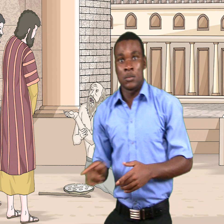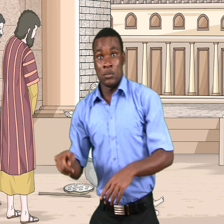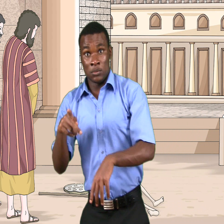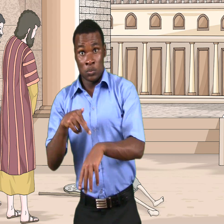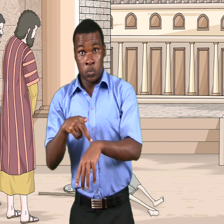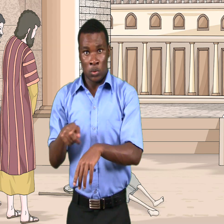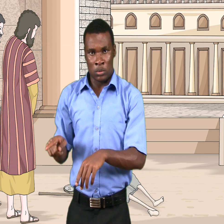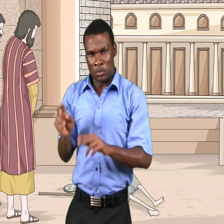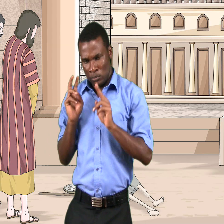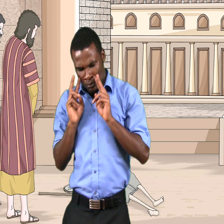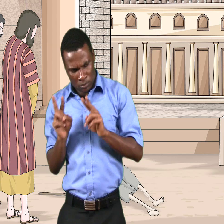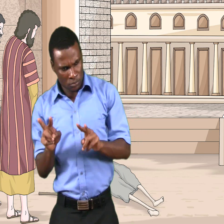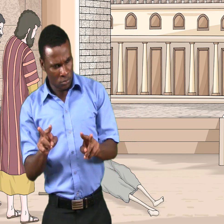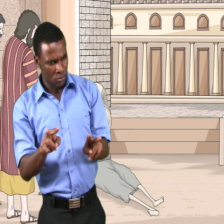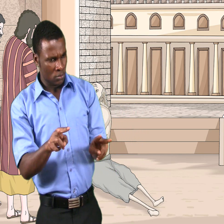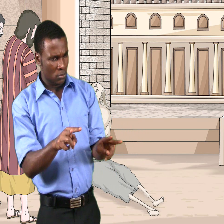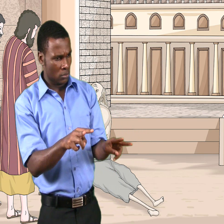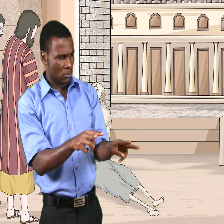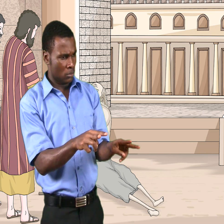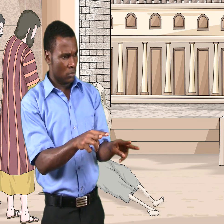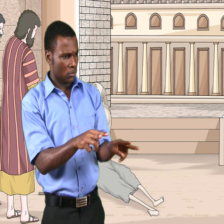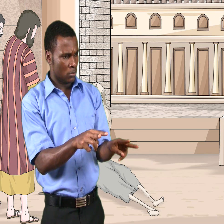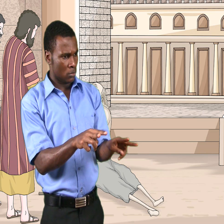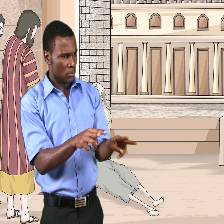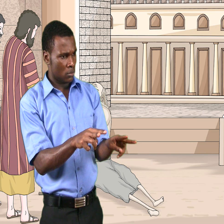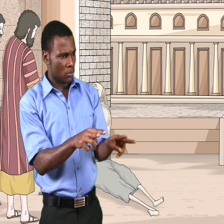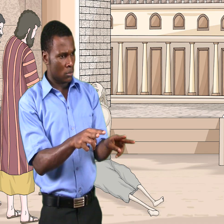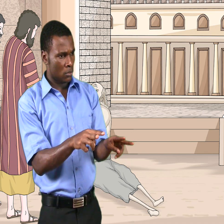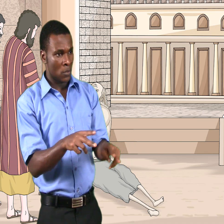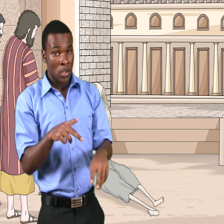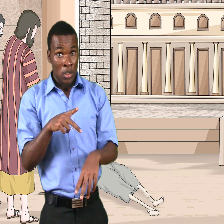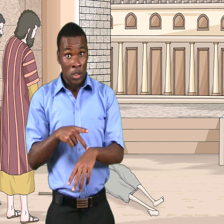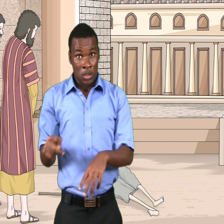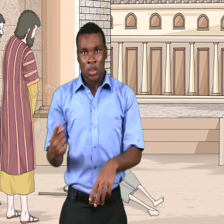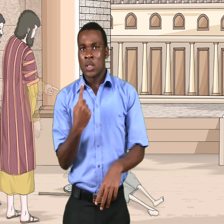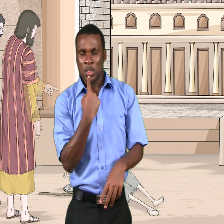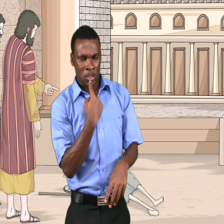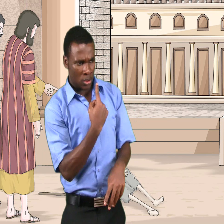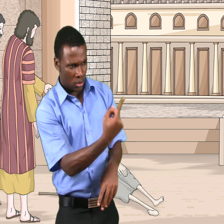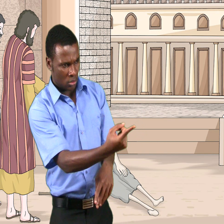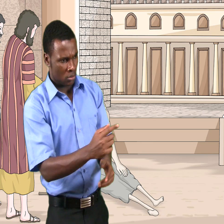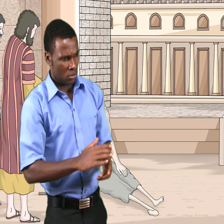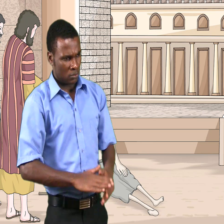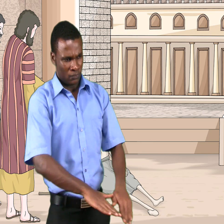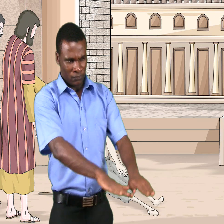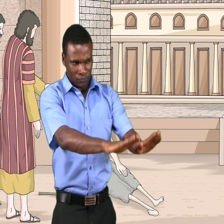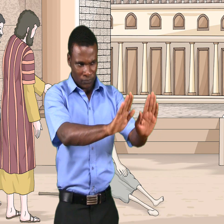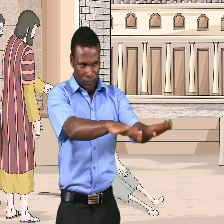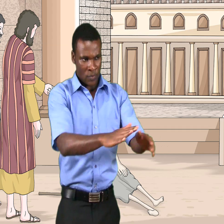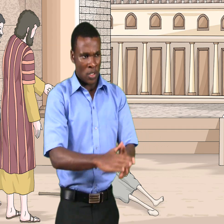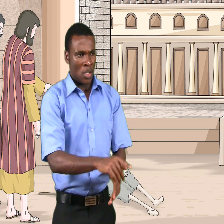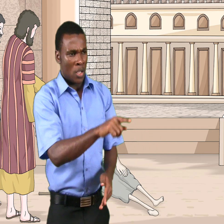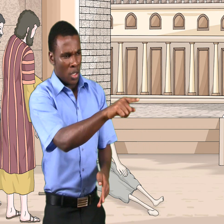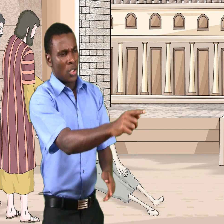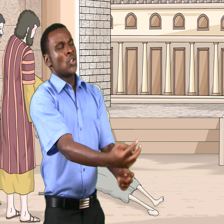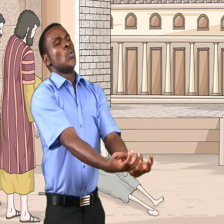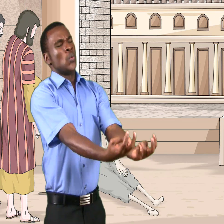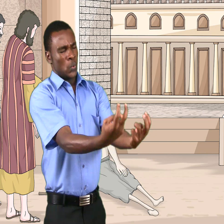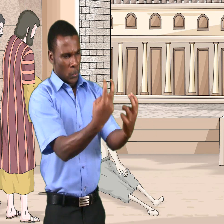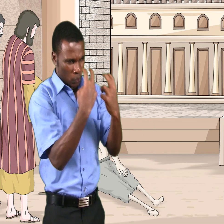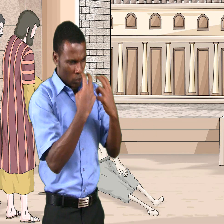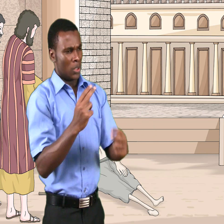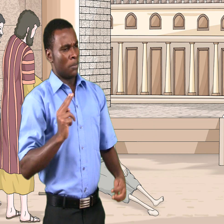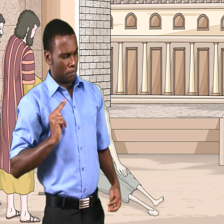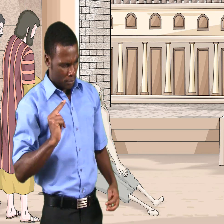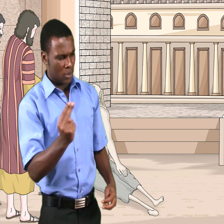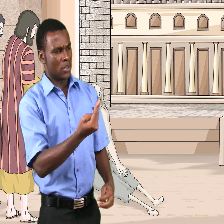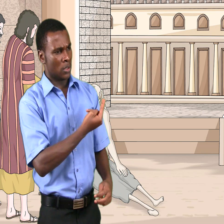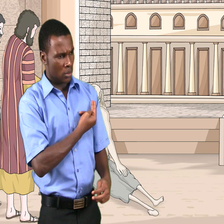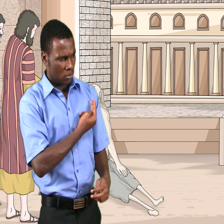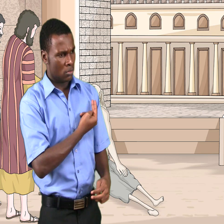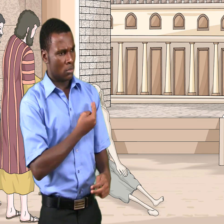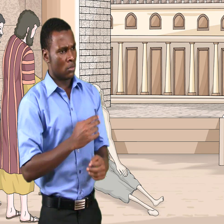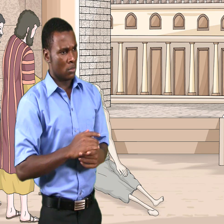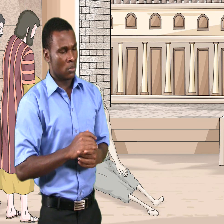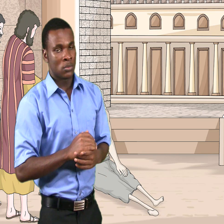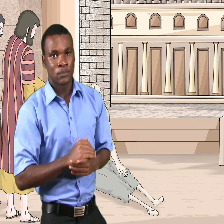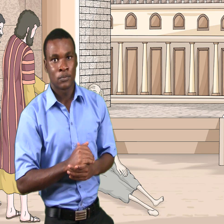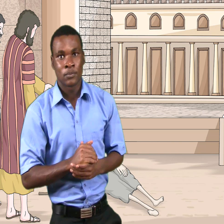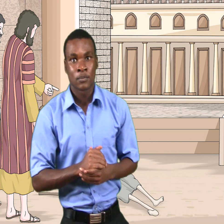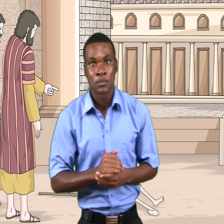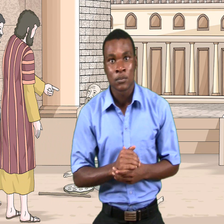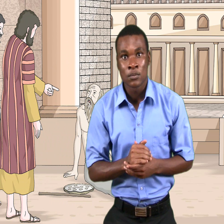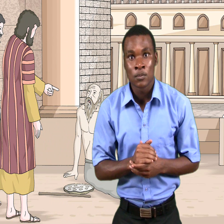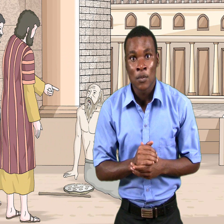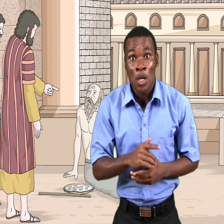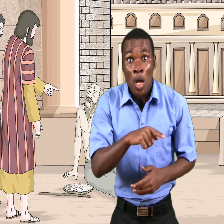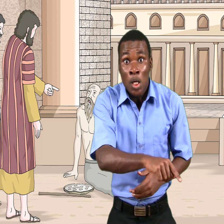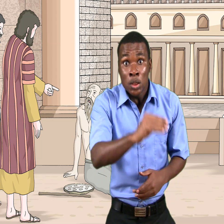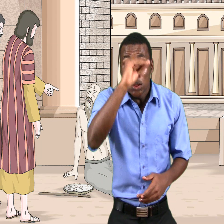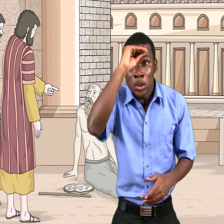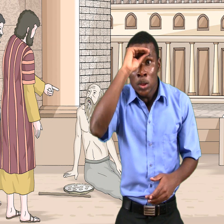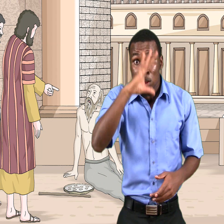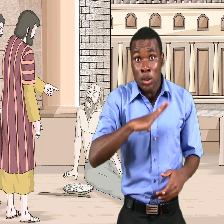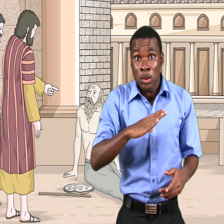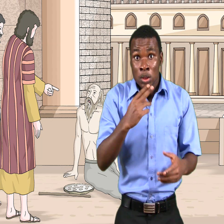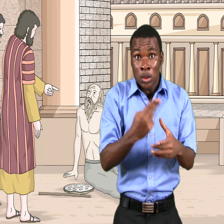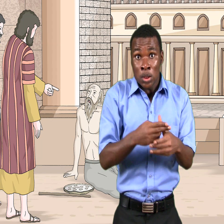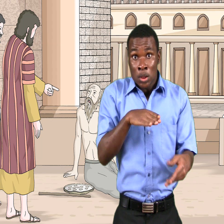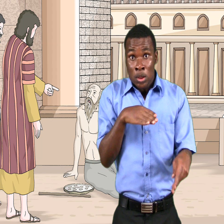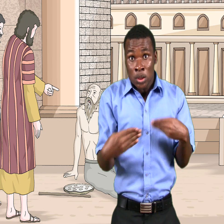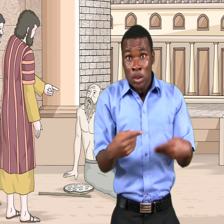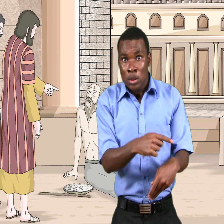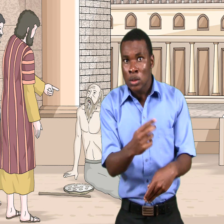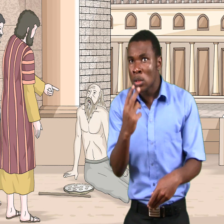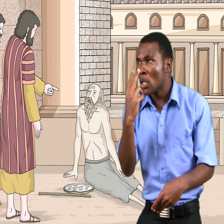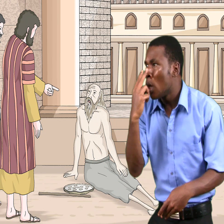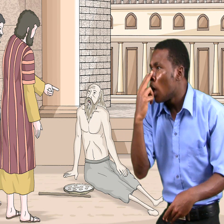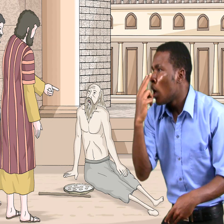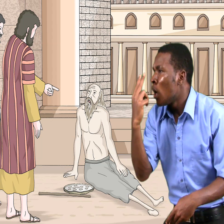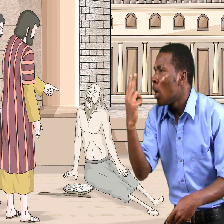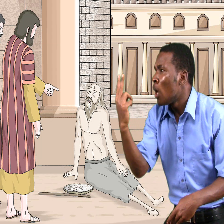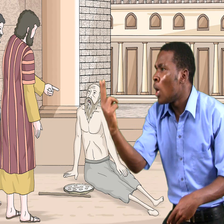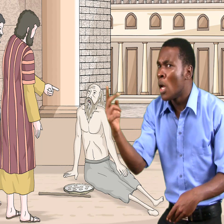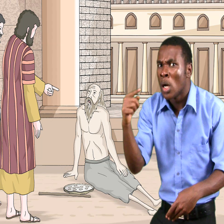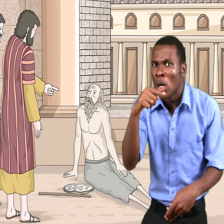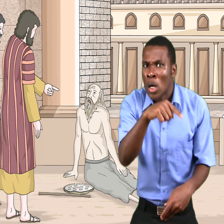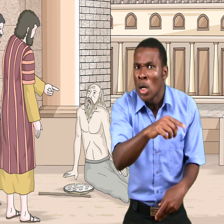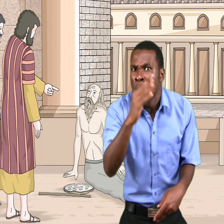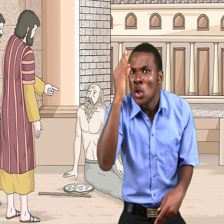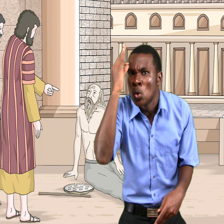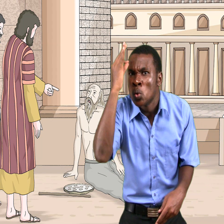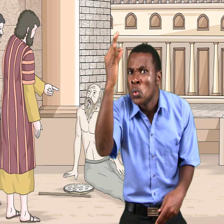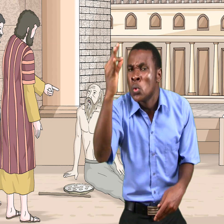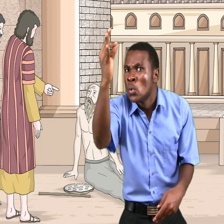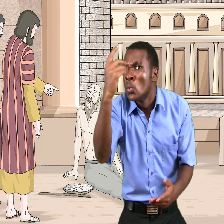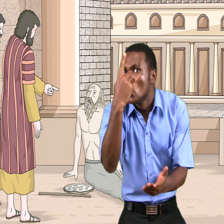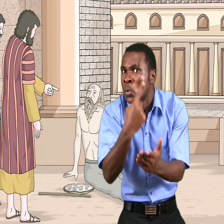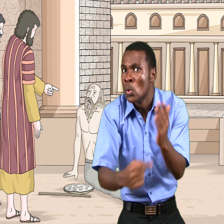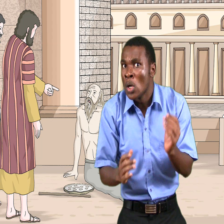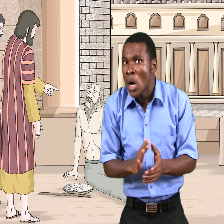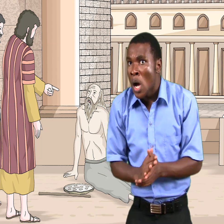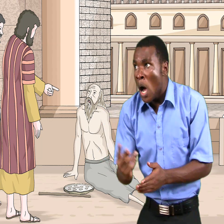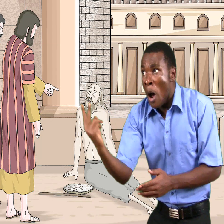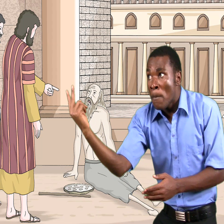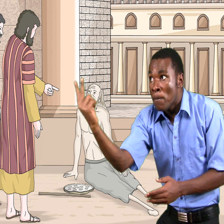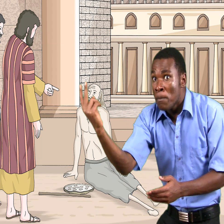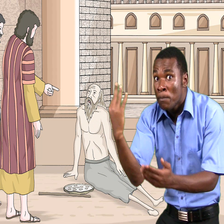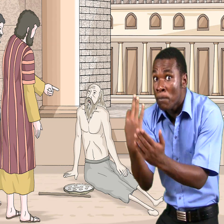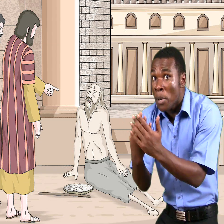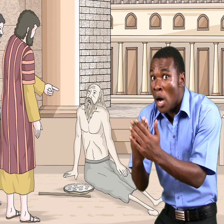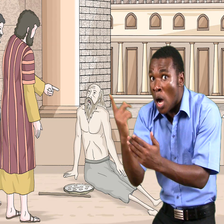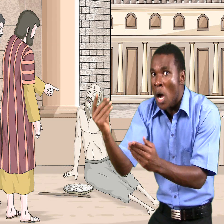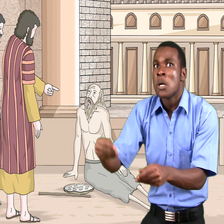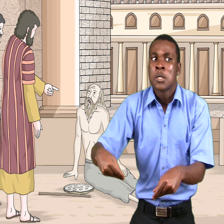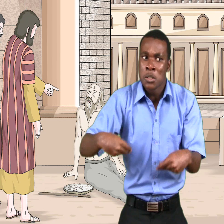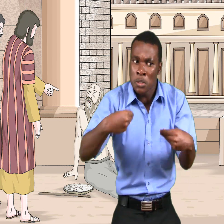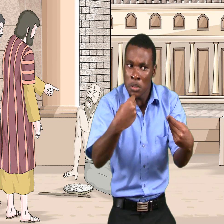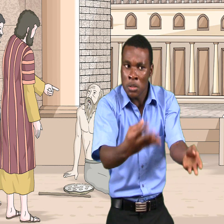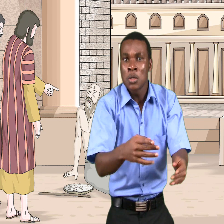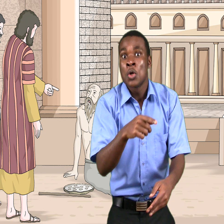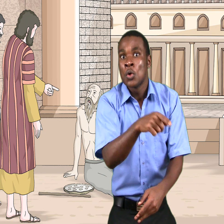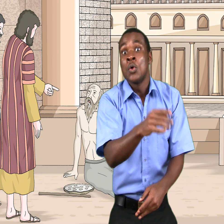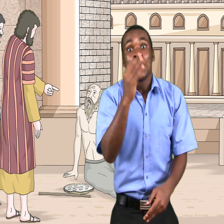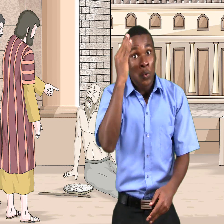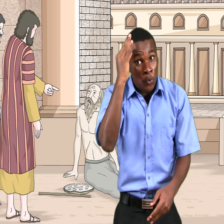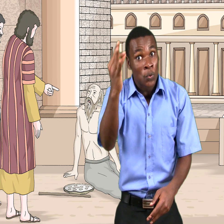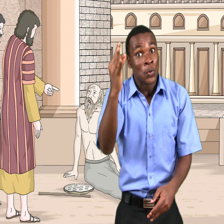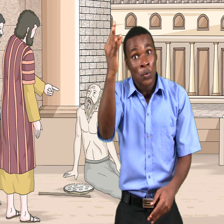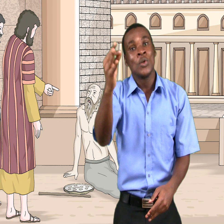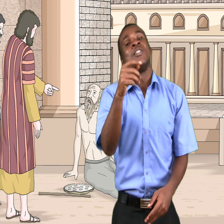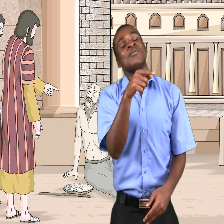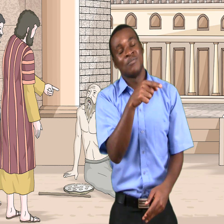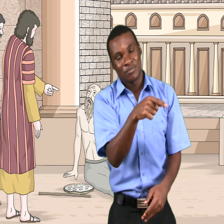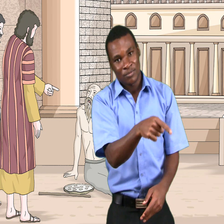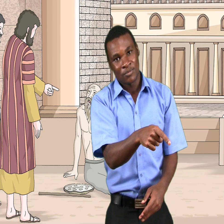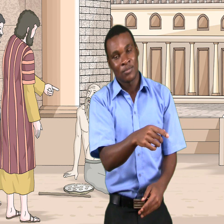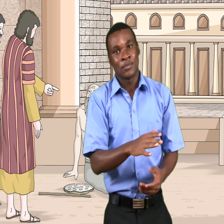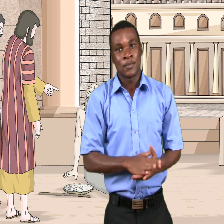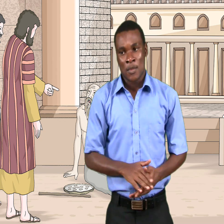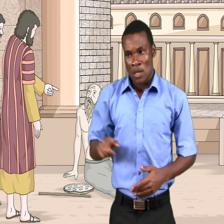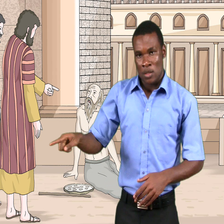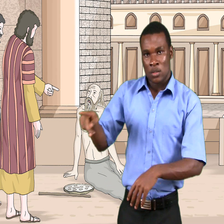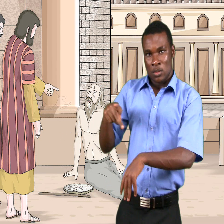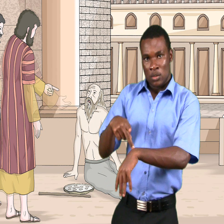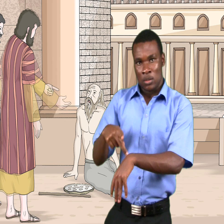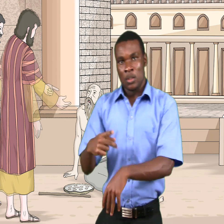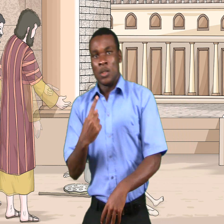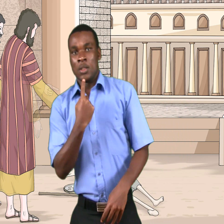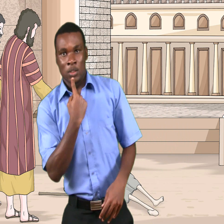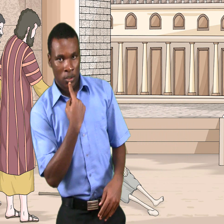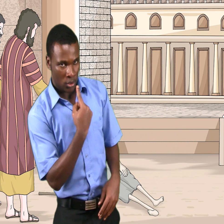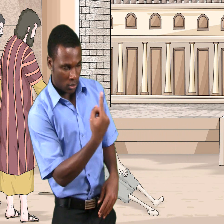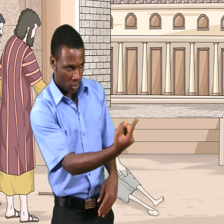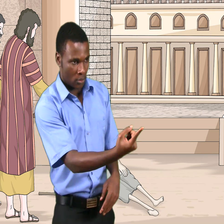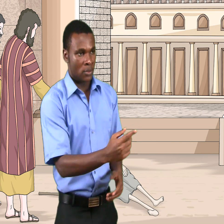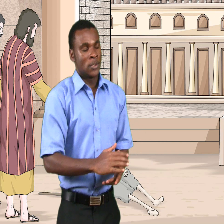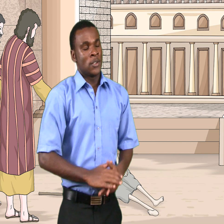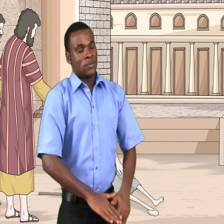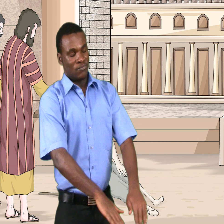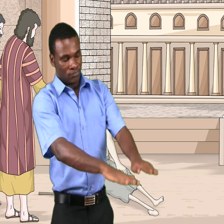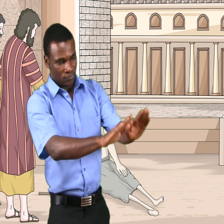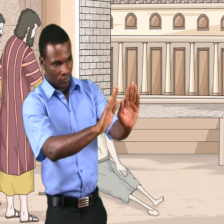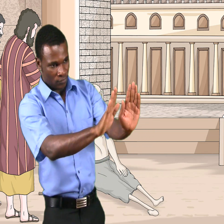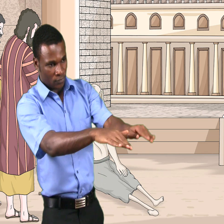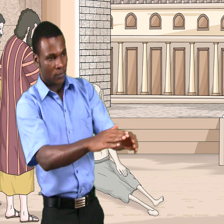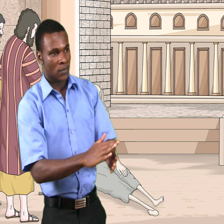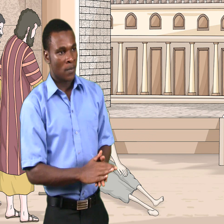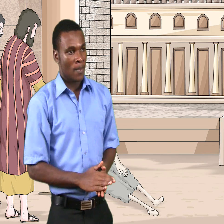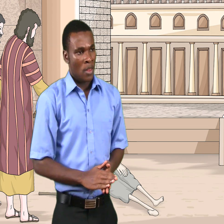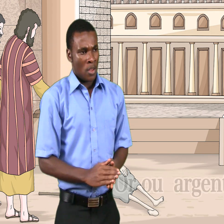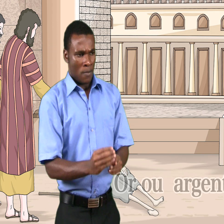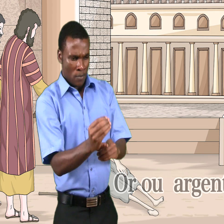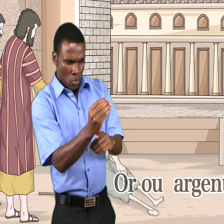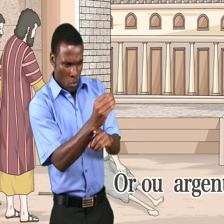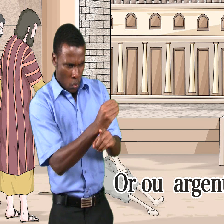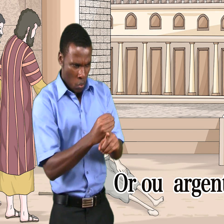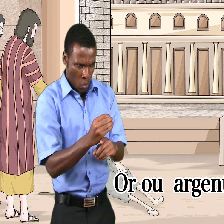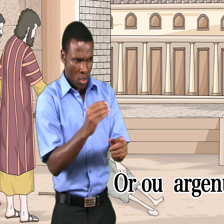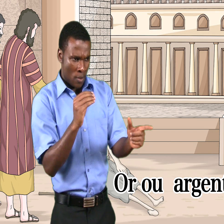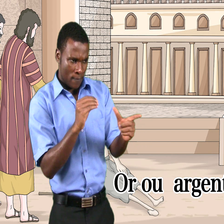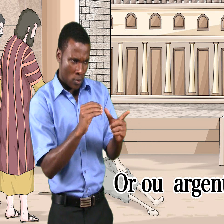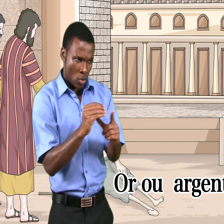So the man gave them his attention, expecting to receive something from them.